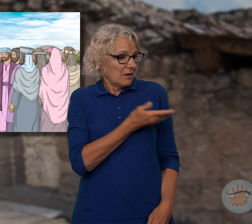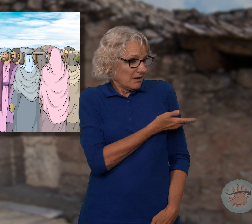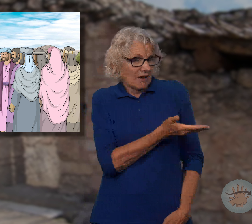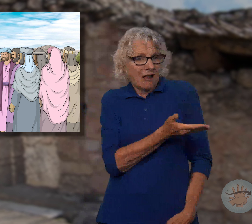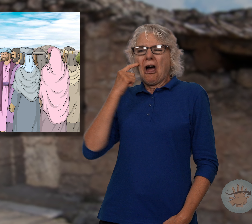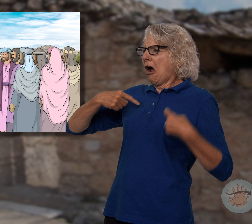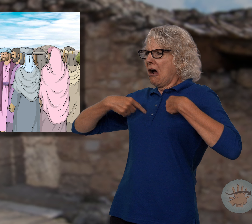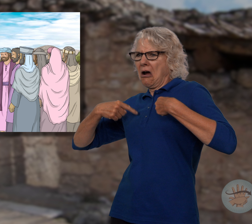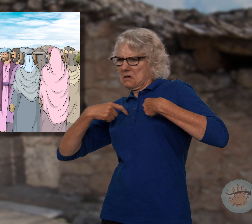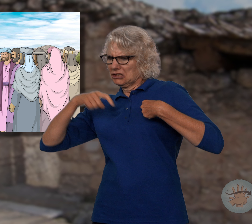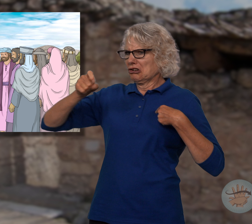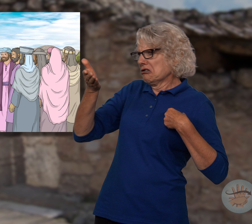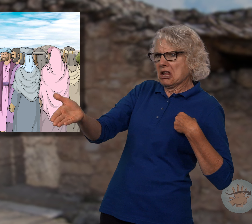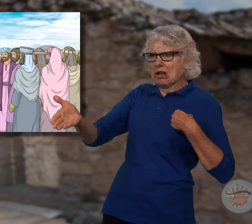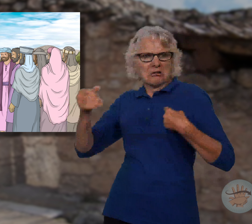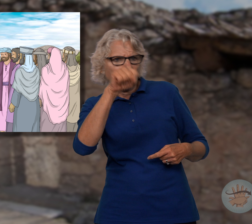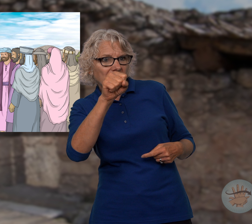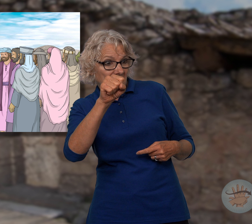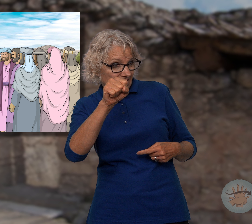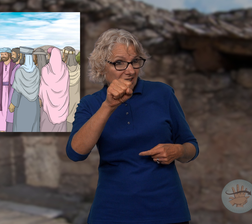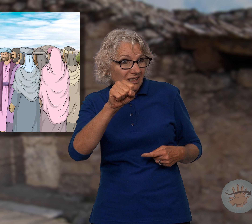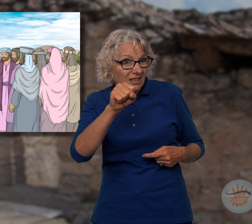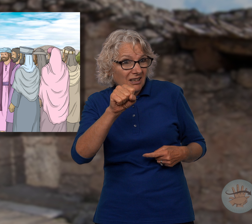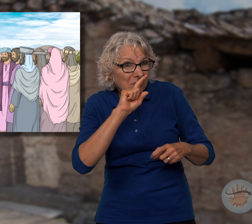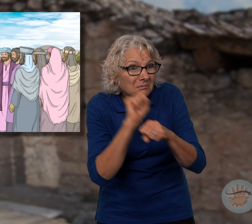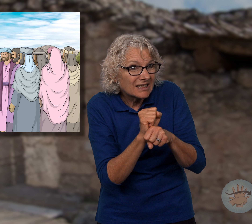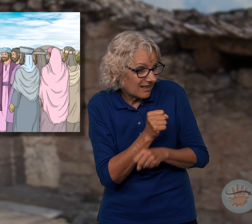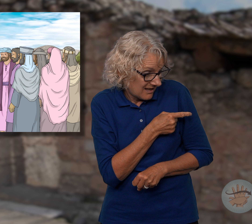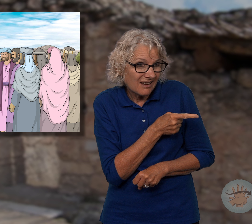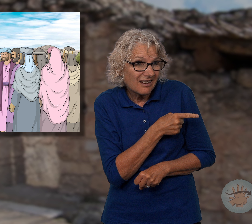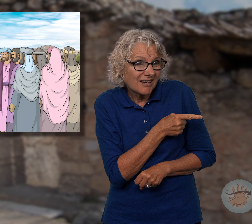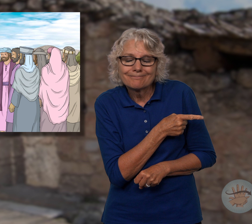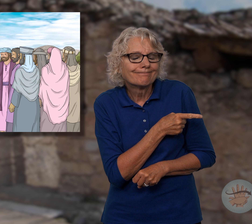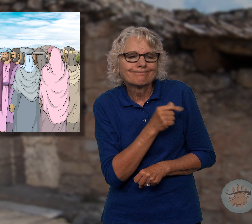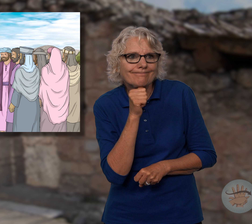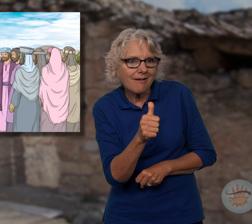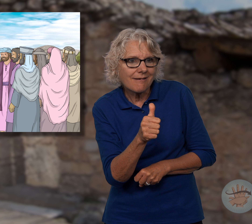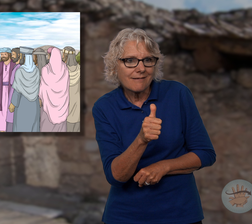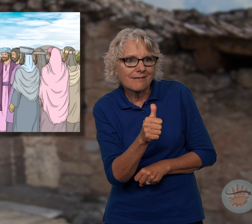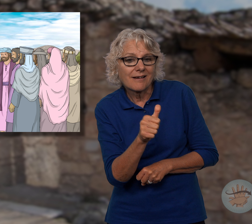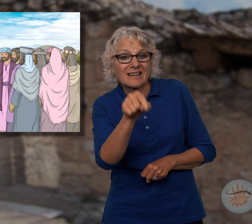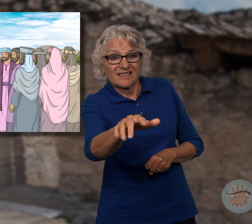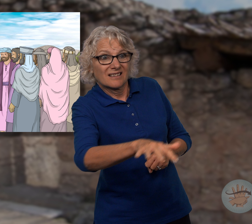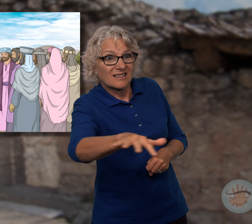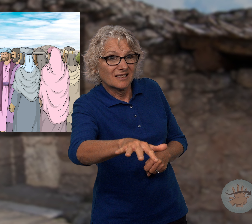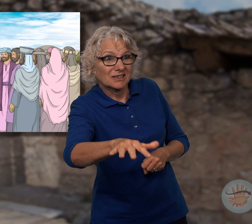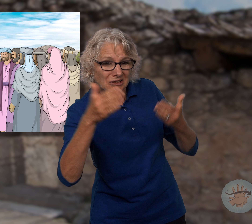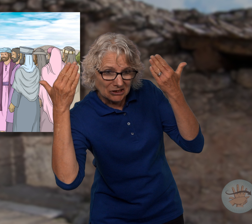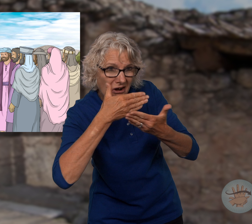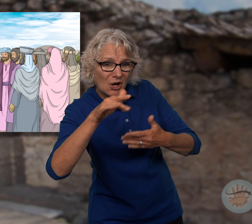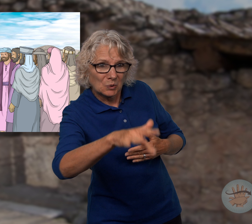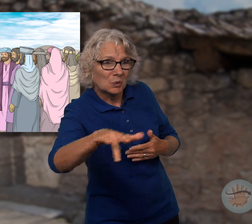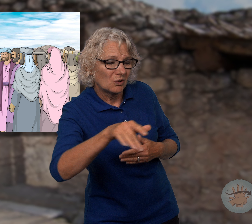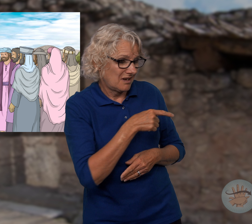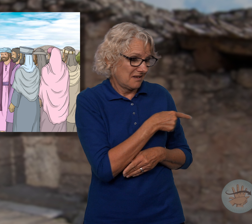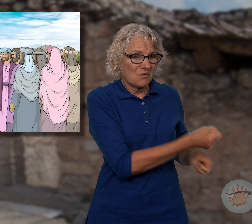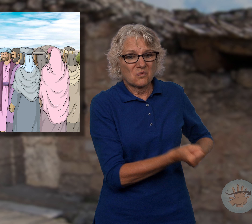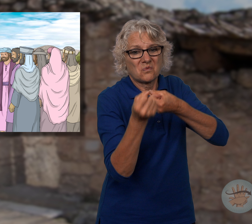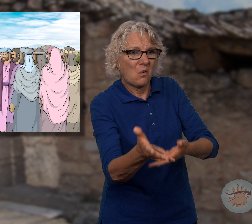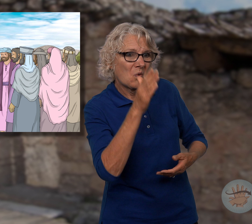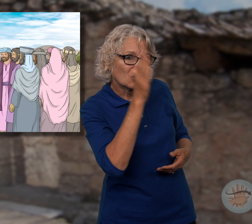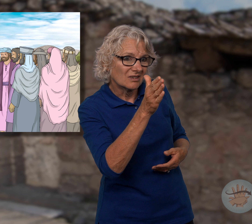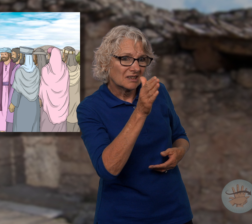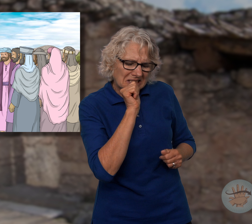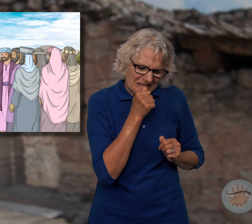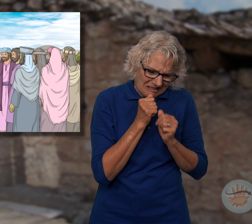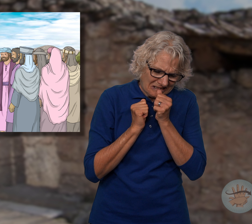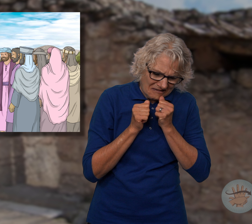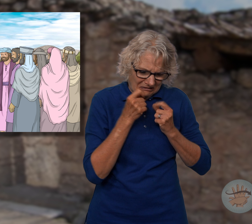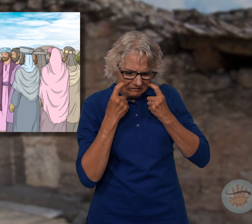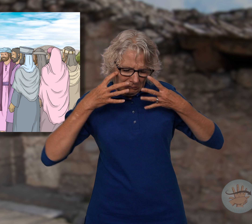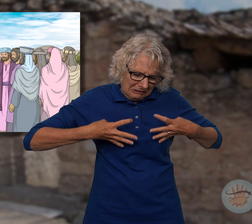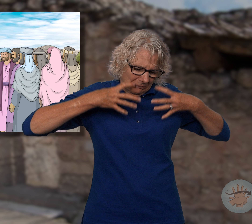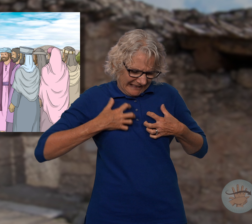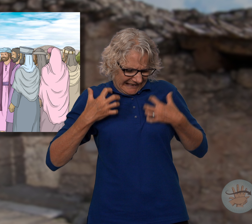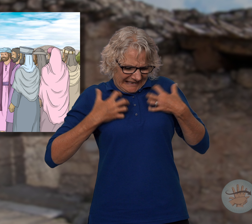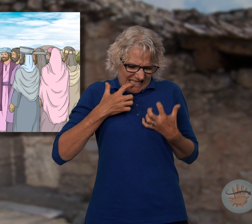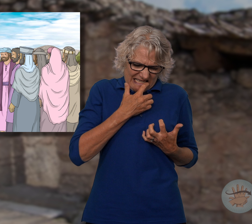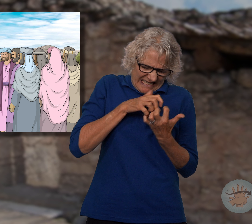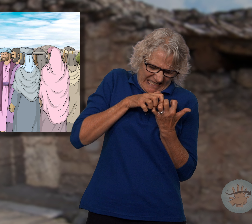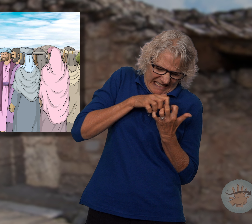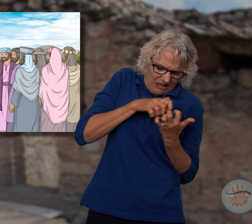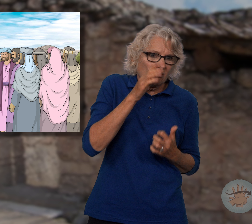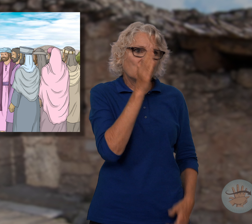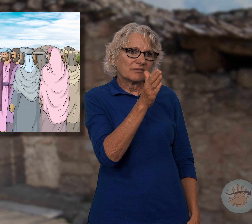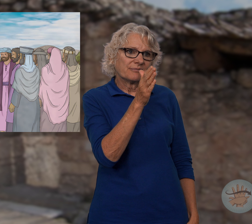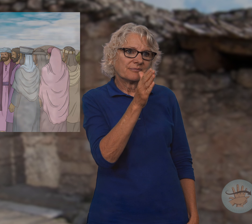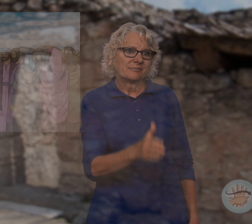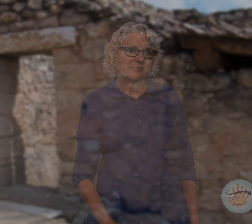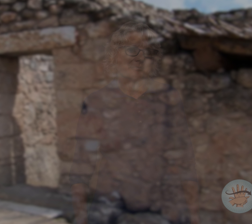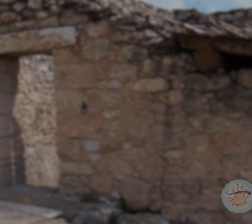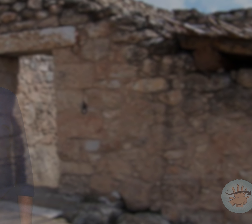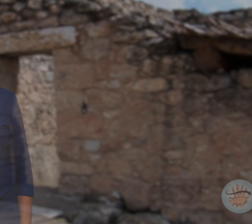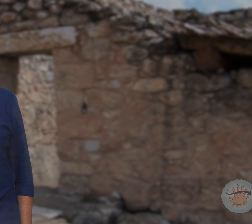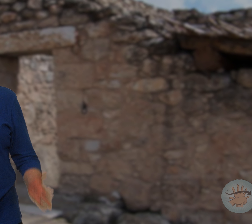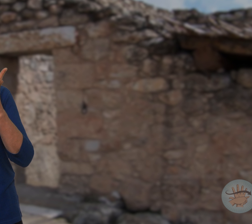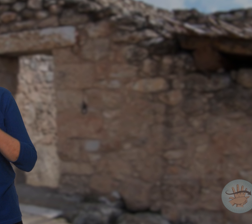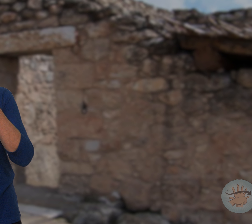But the sons of the kingdom will be thrown into the outer darkness, where there will be weeping and gnashing of teeth.”